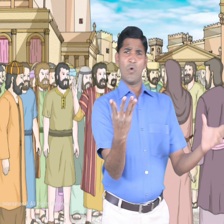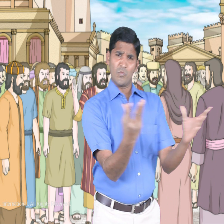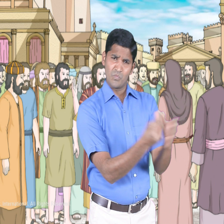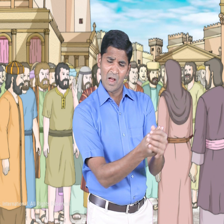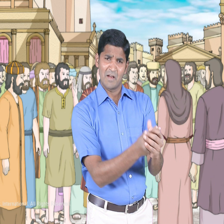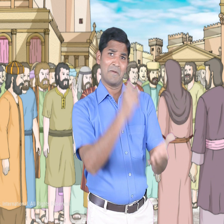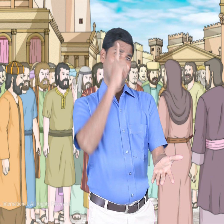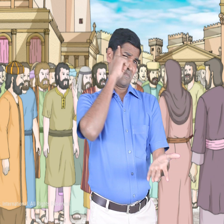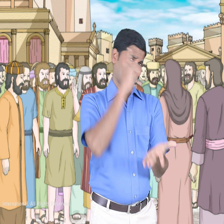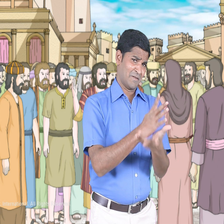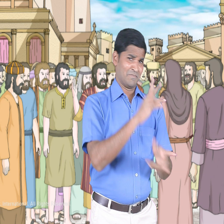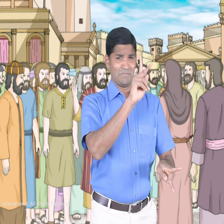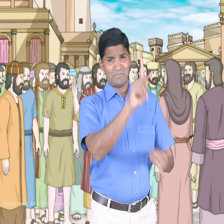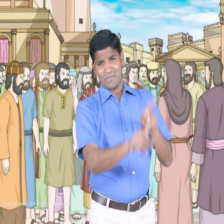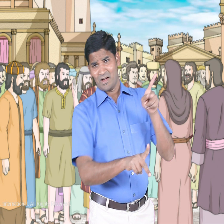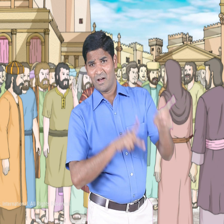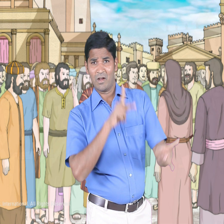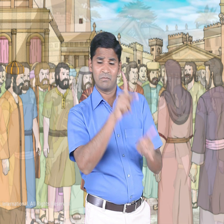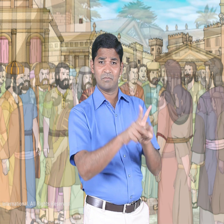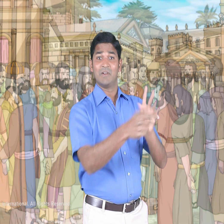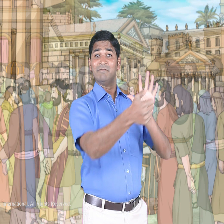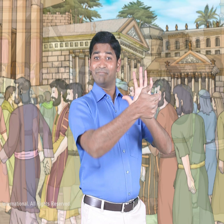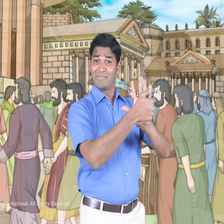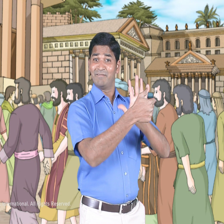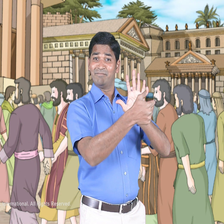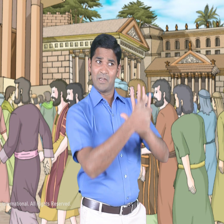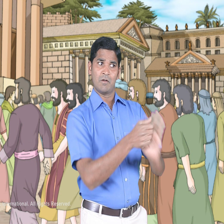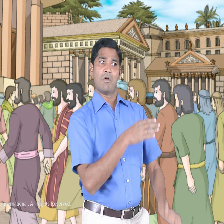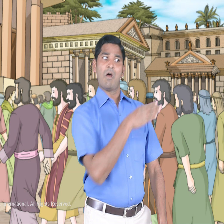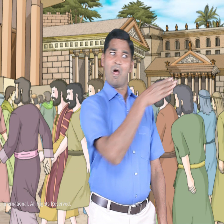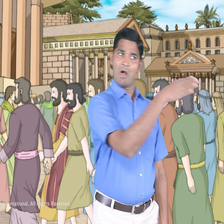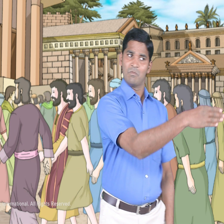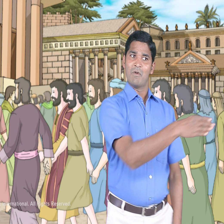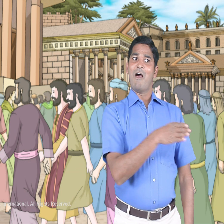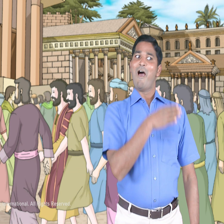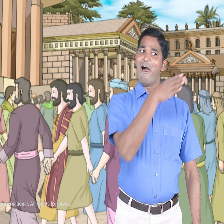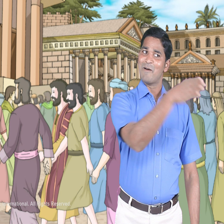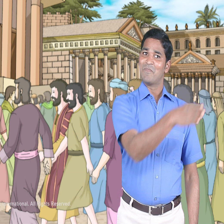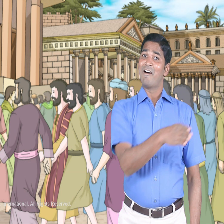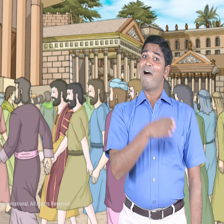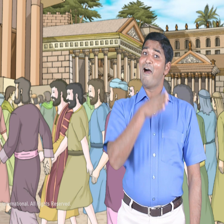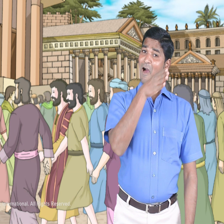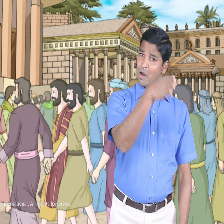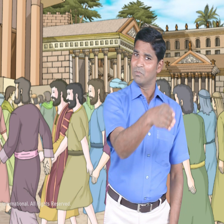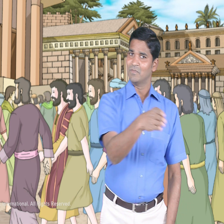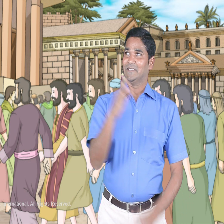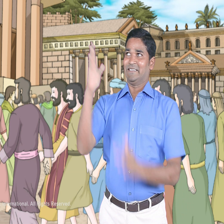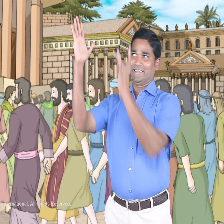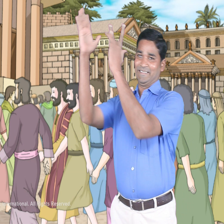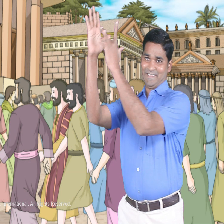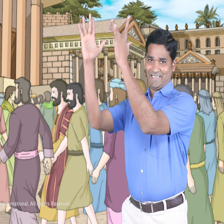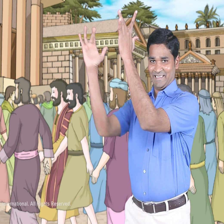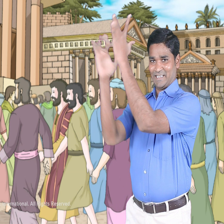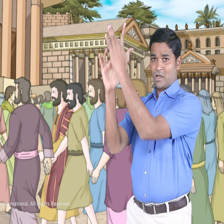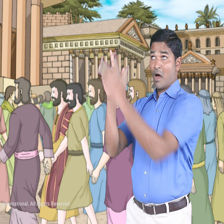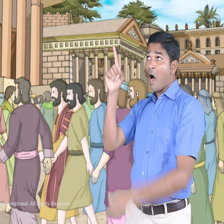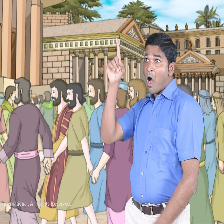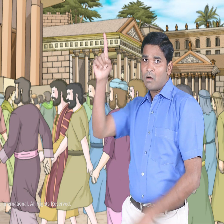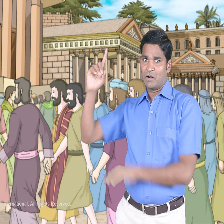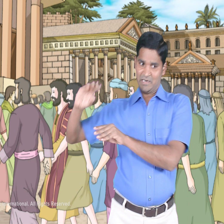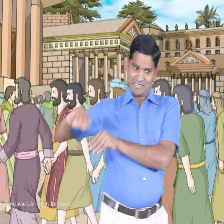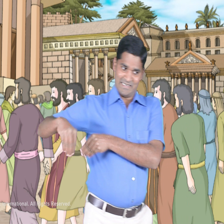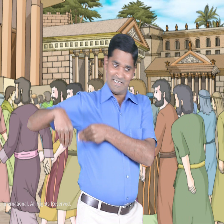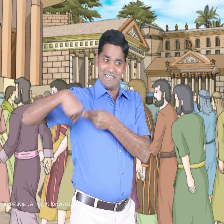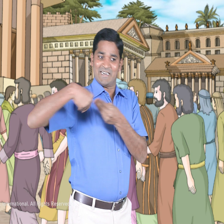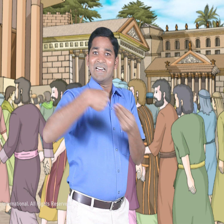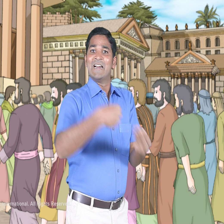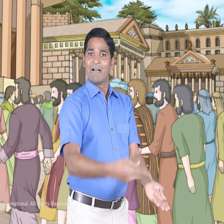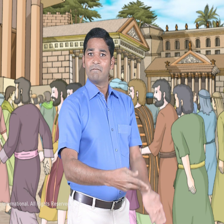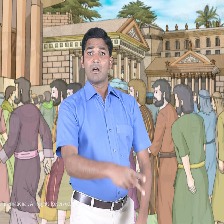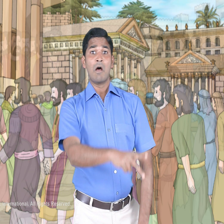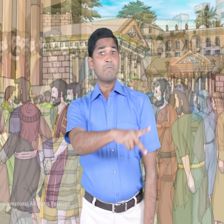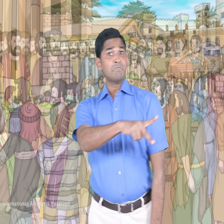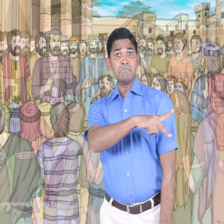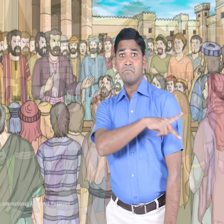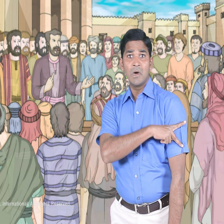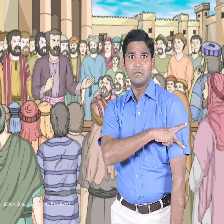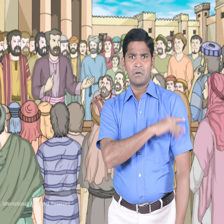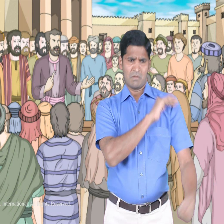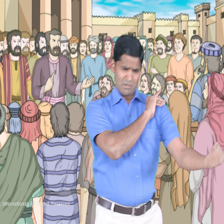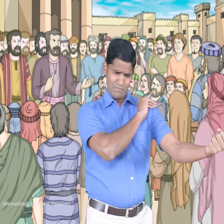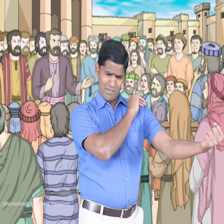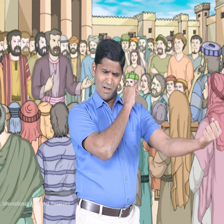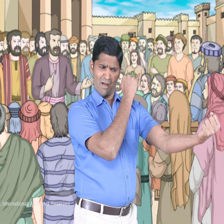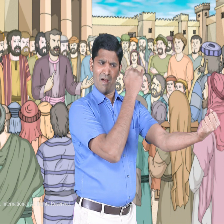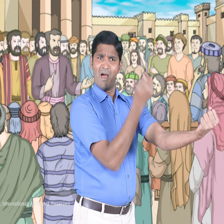So Saul stayed with them, moving about freely in Jerusalem and speaking boldly in the name of the Lord.